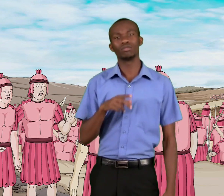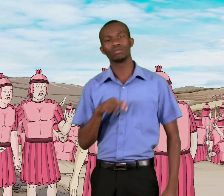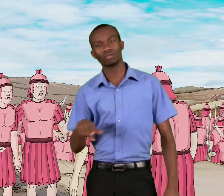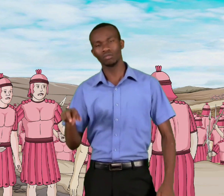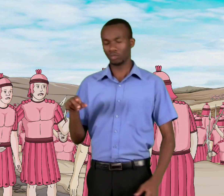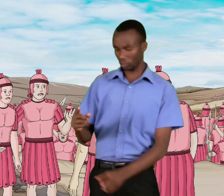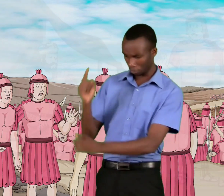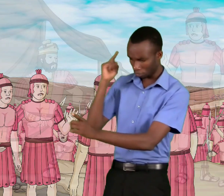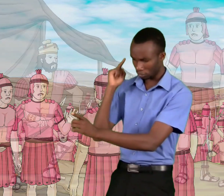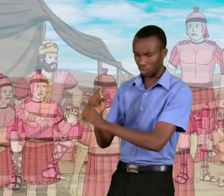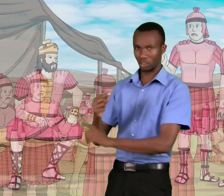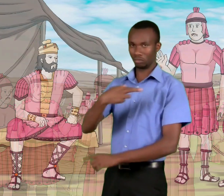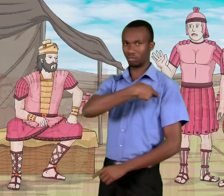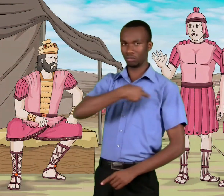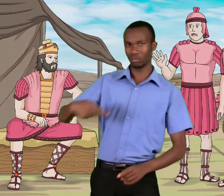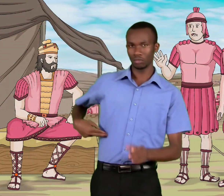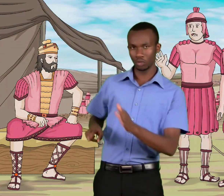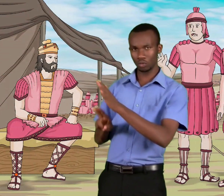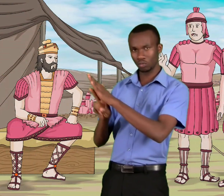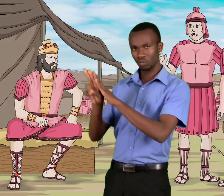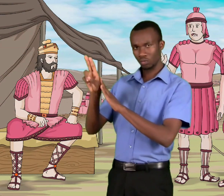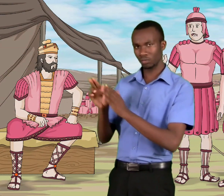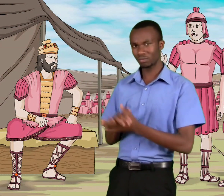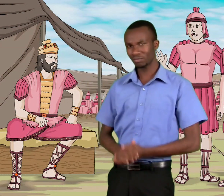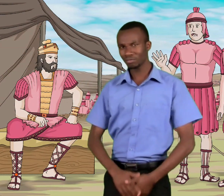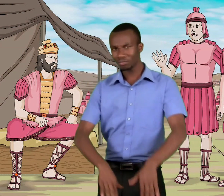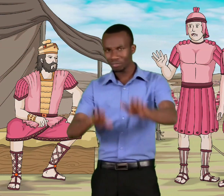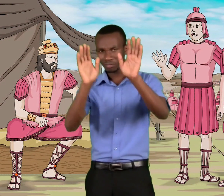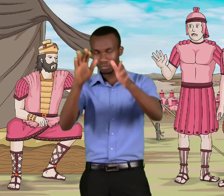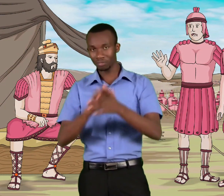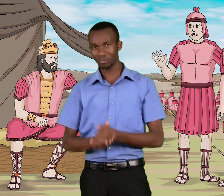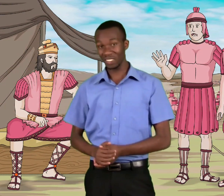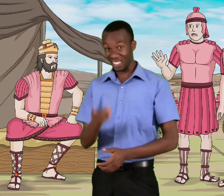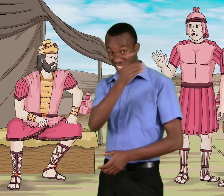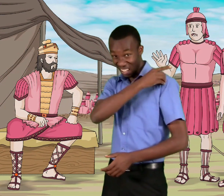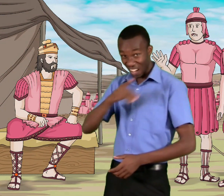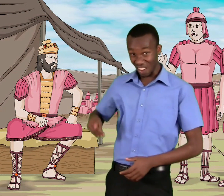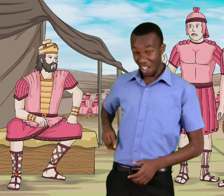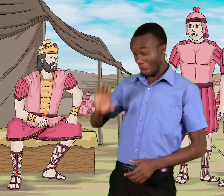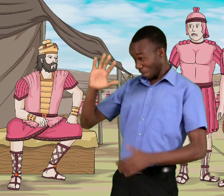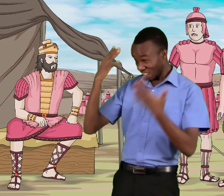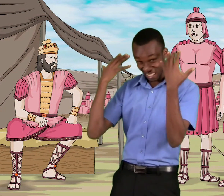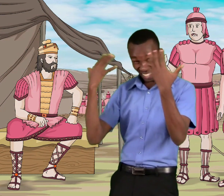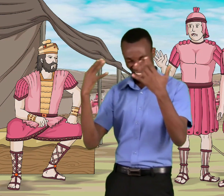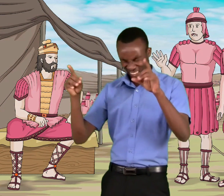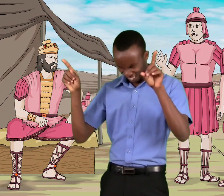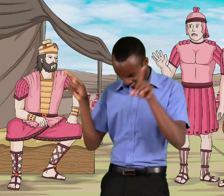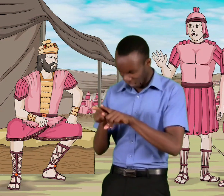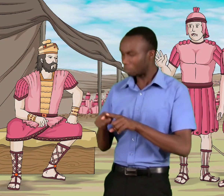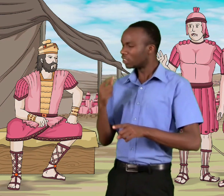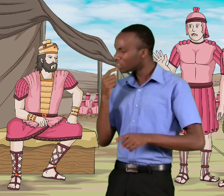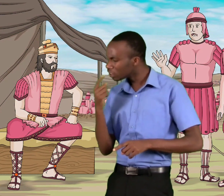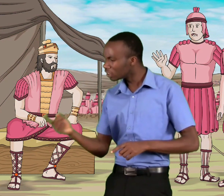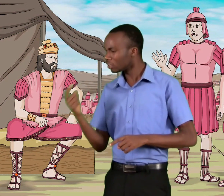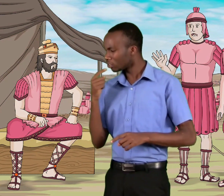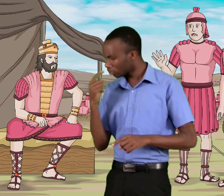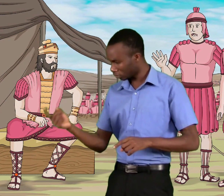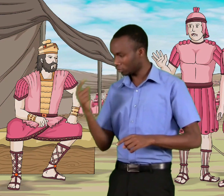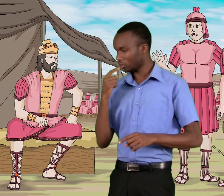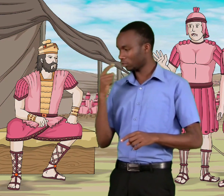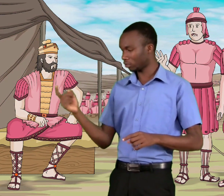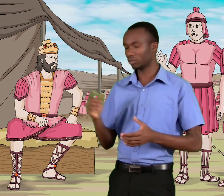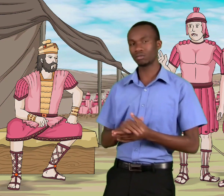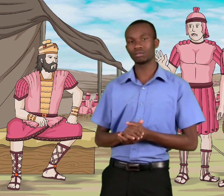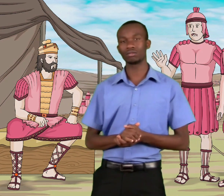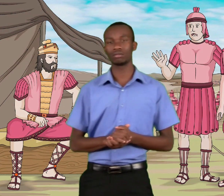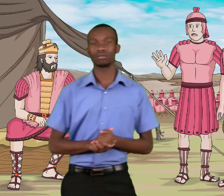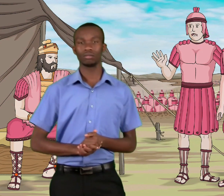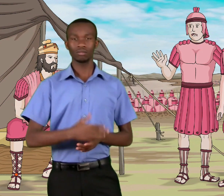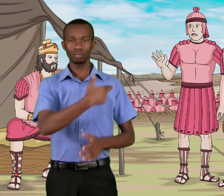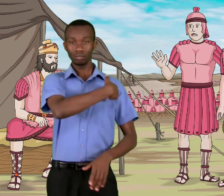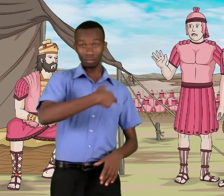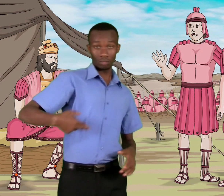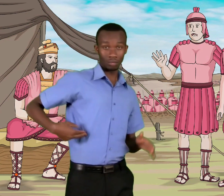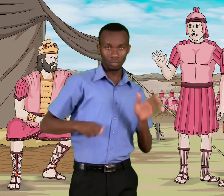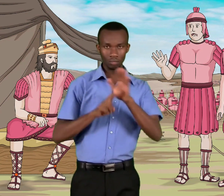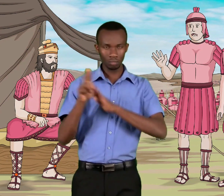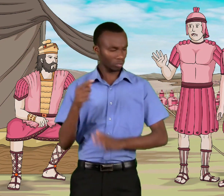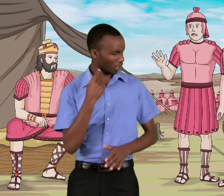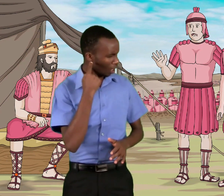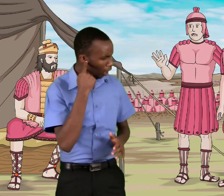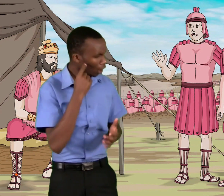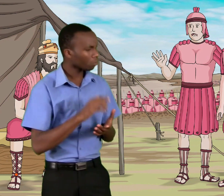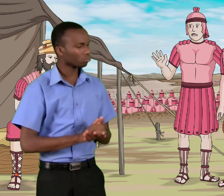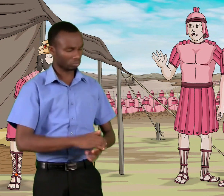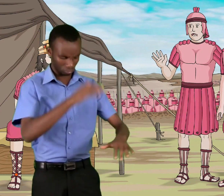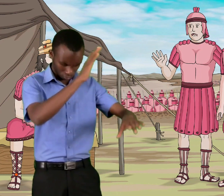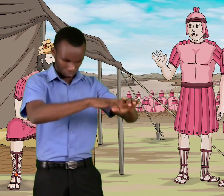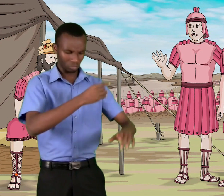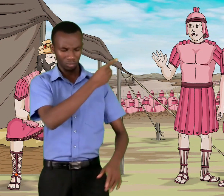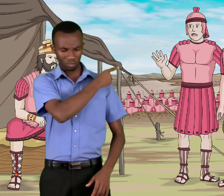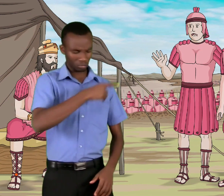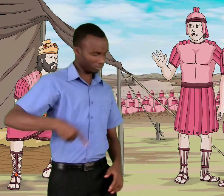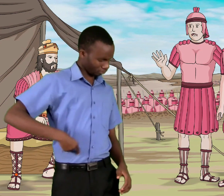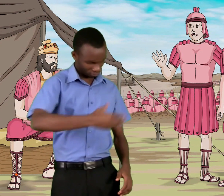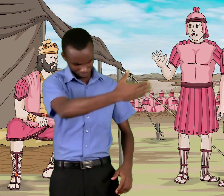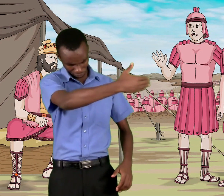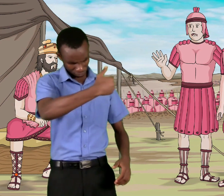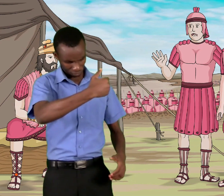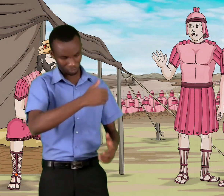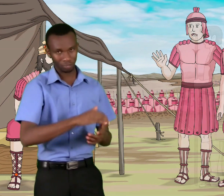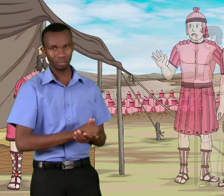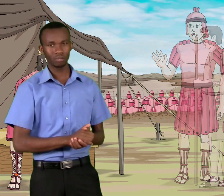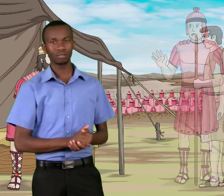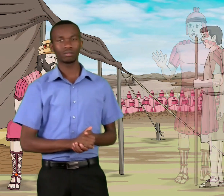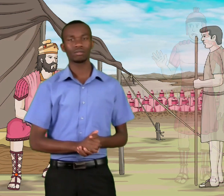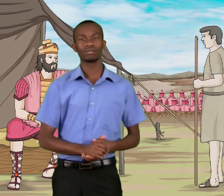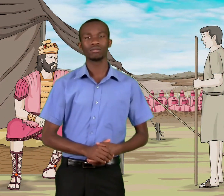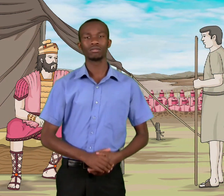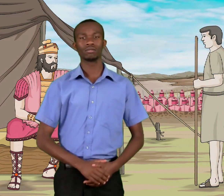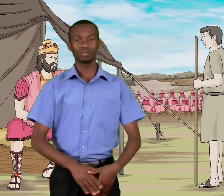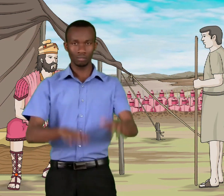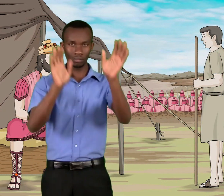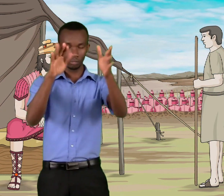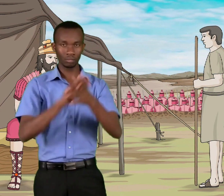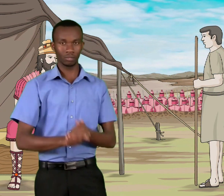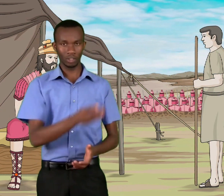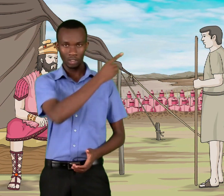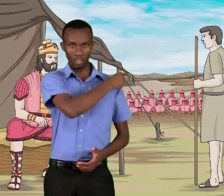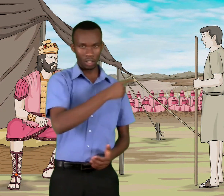Now David’s words were overheard and reported to Saul, who called for him.